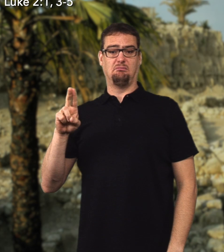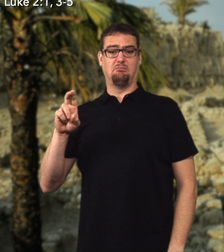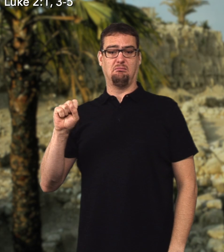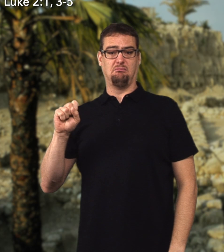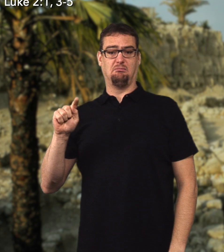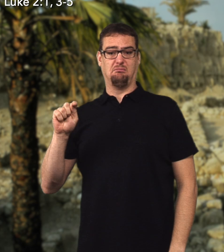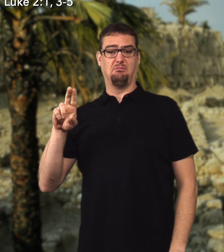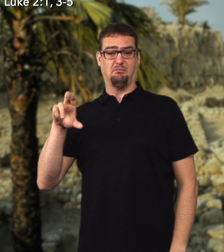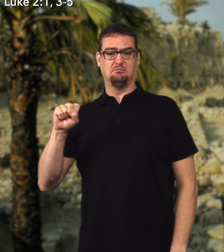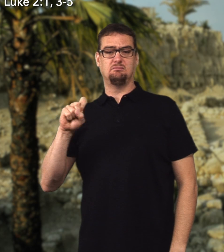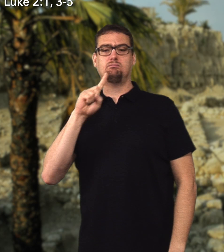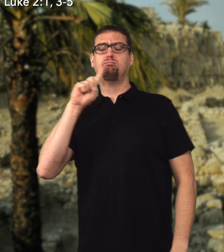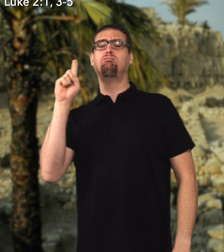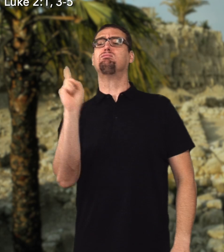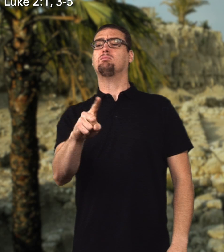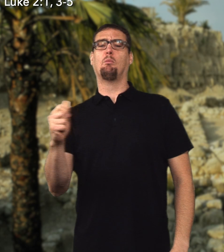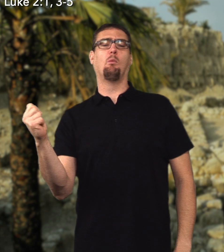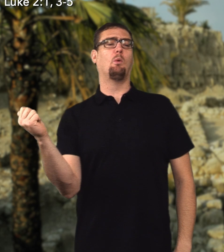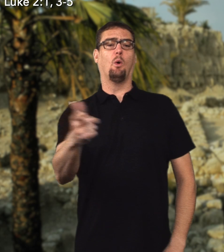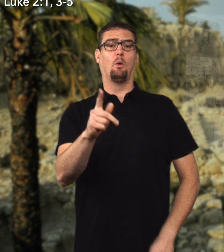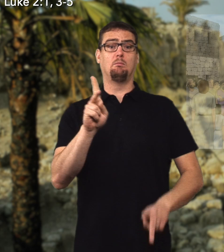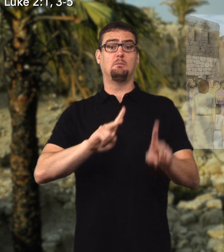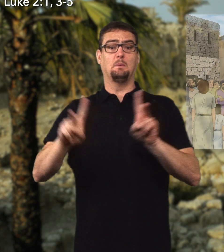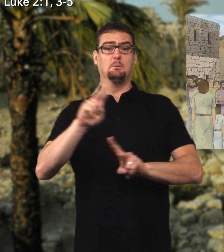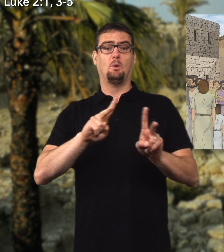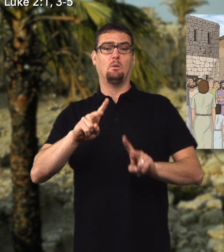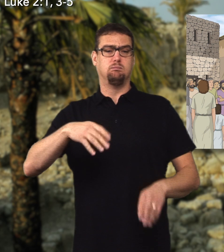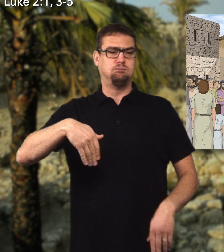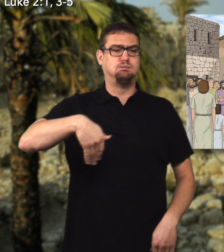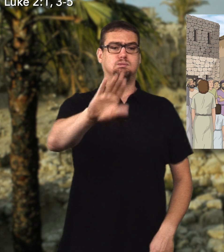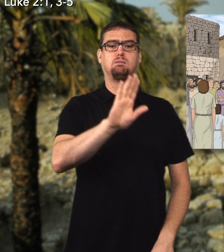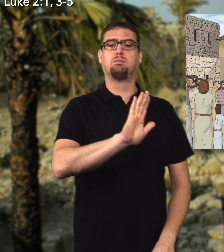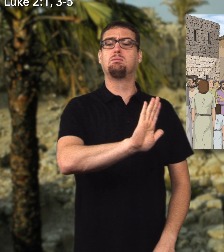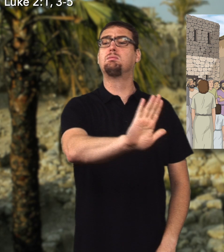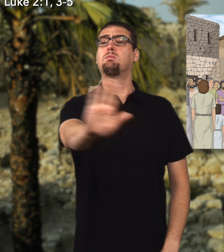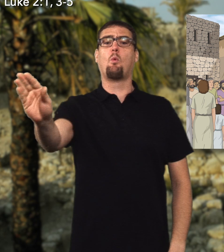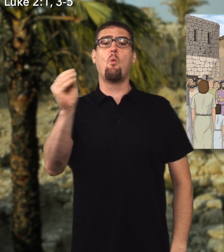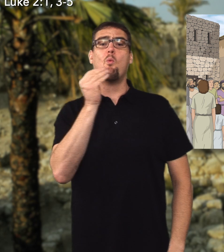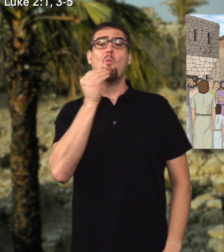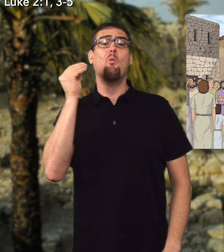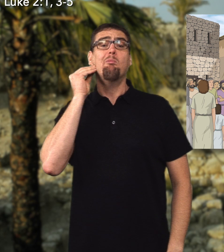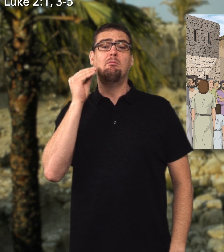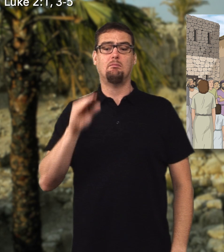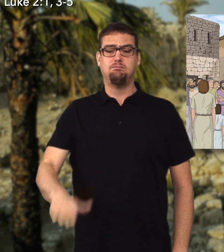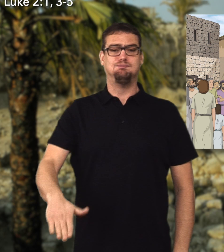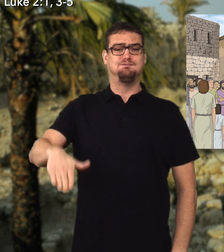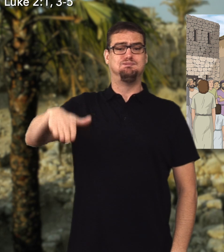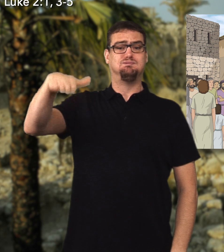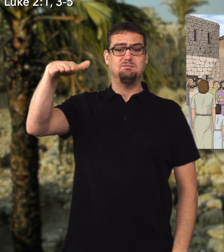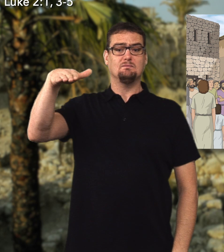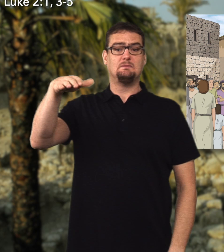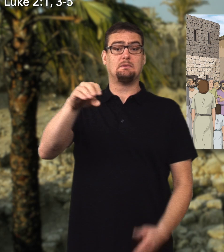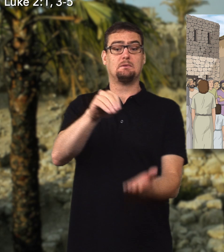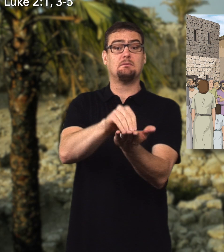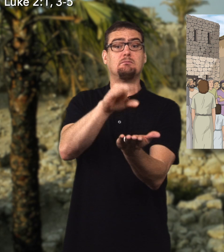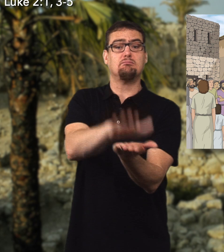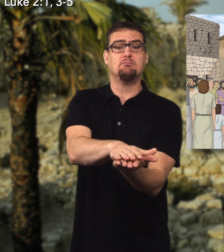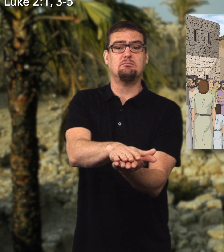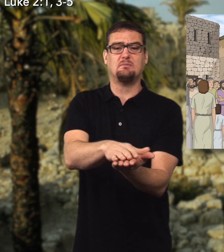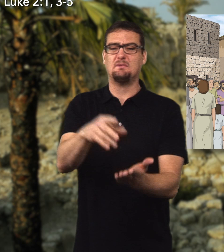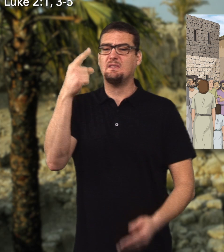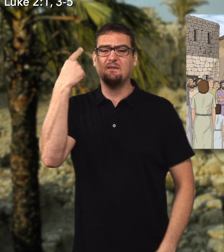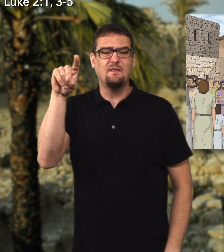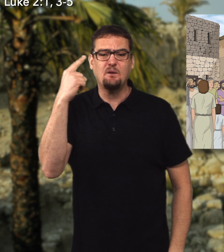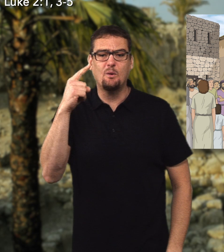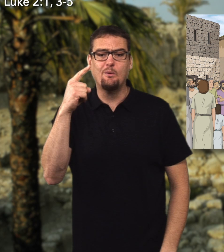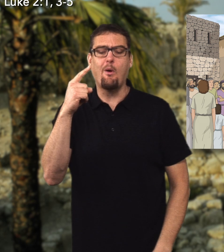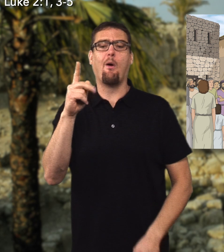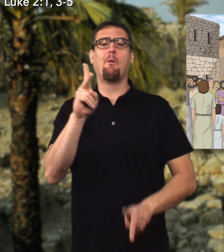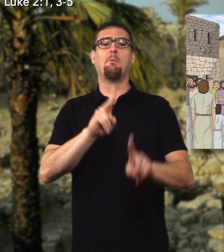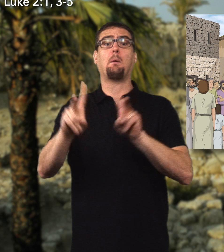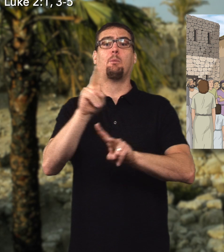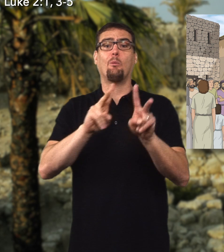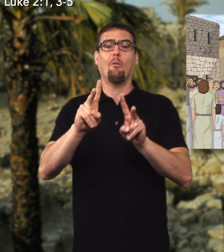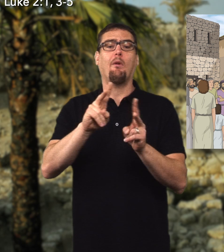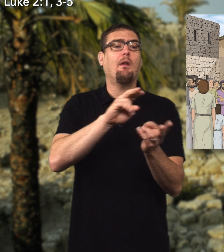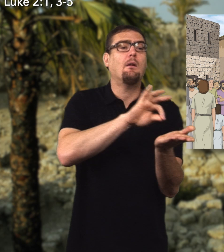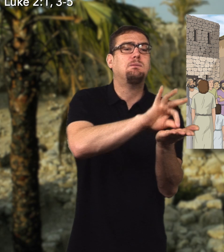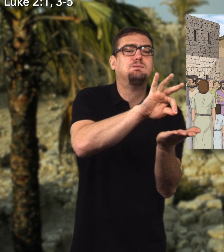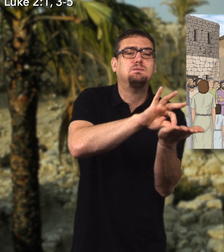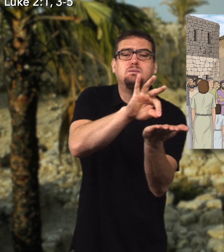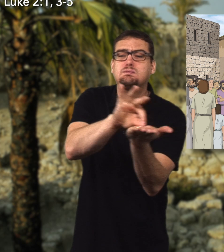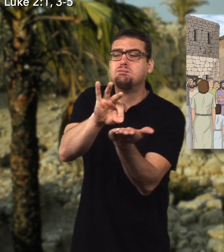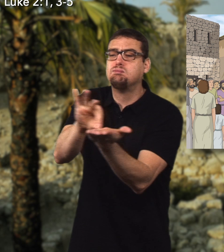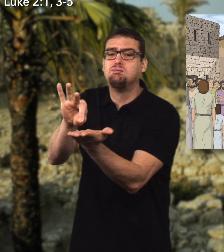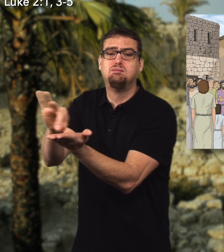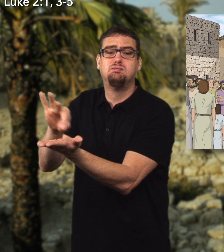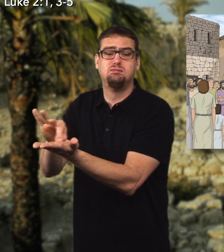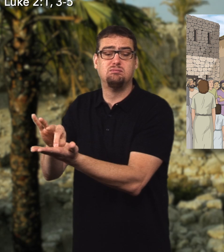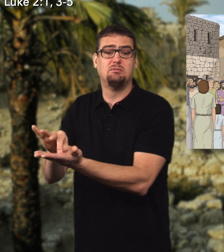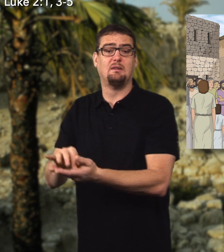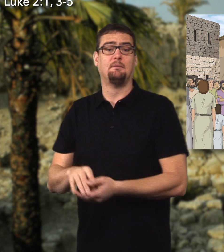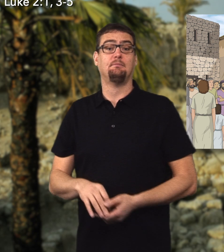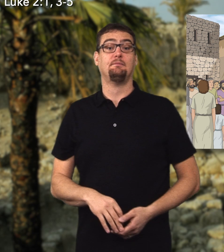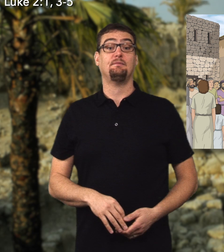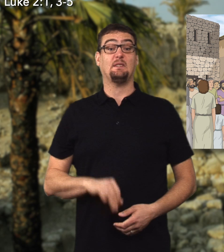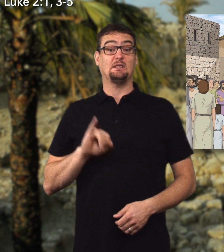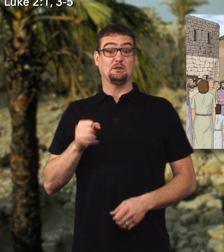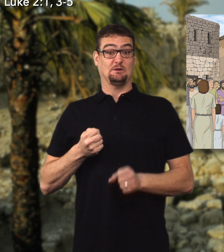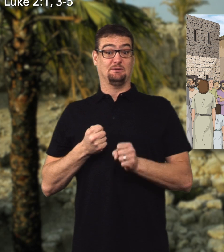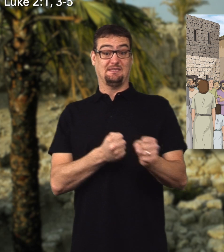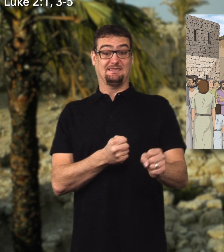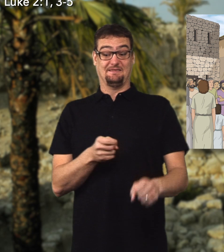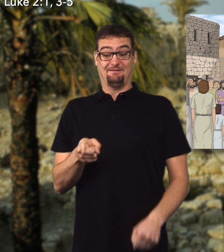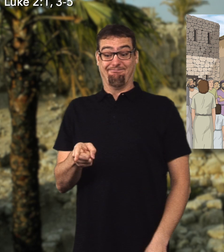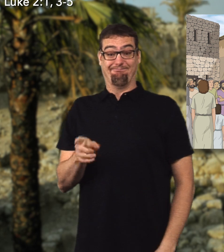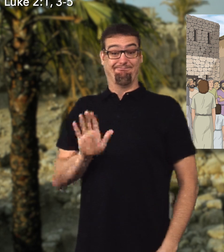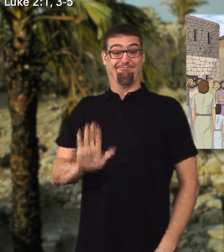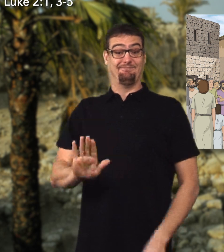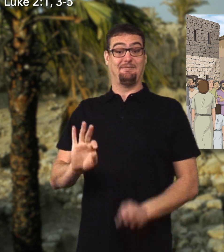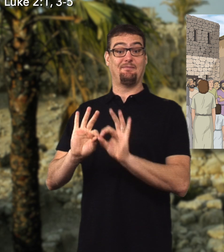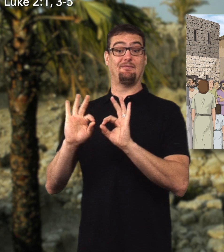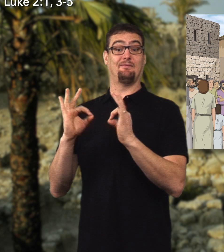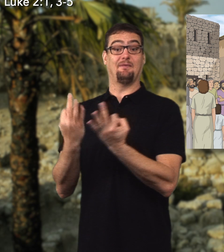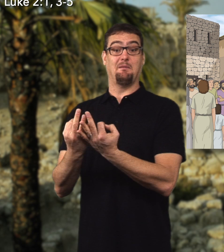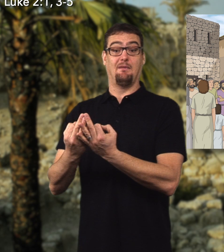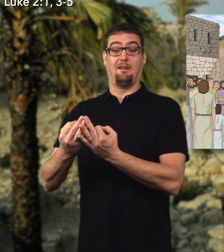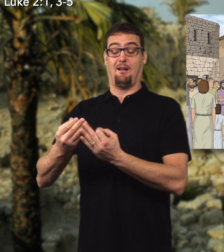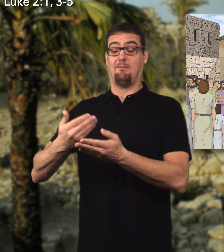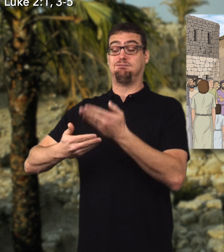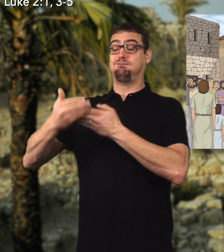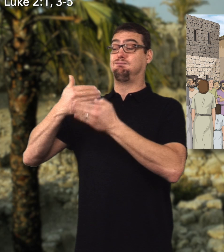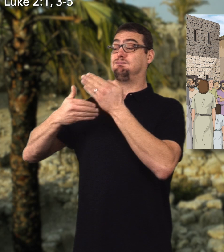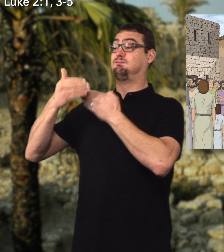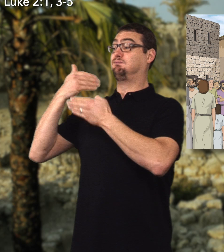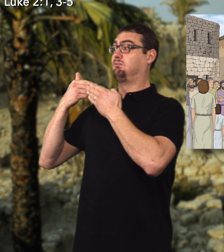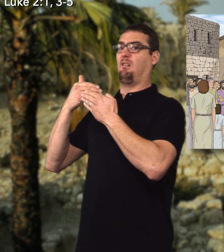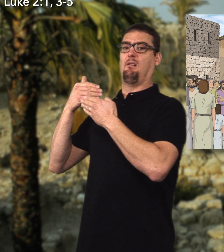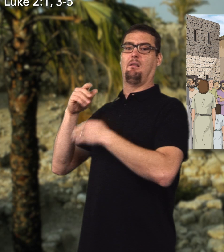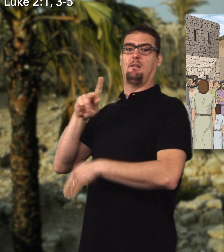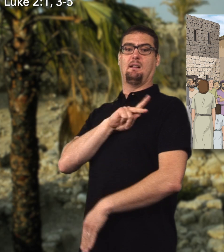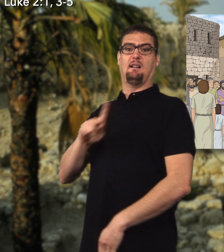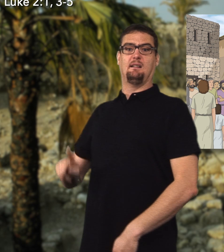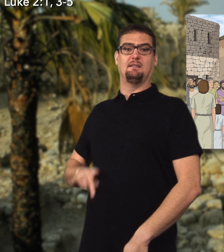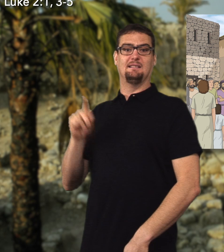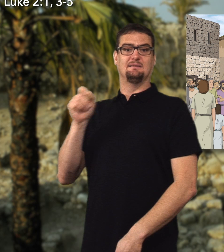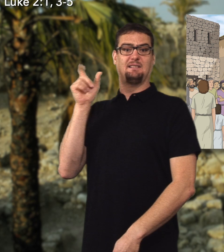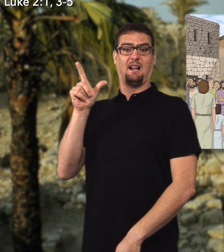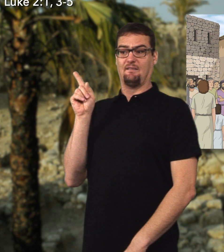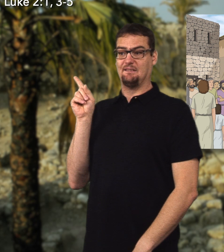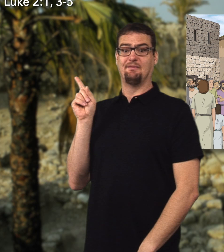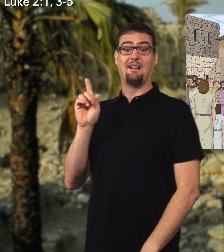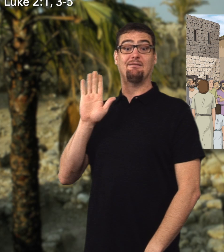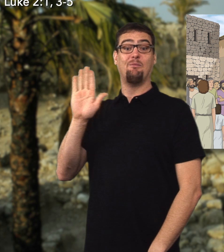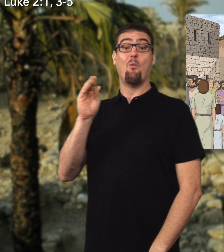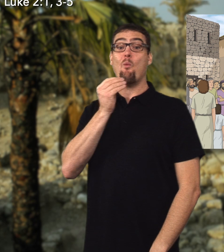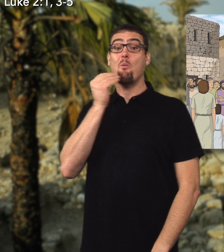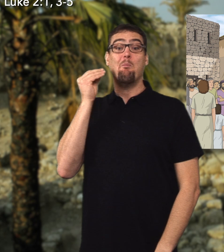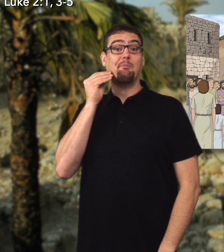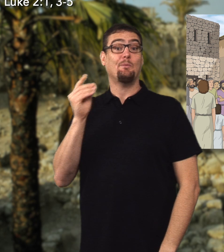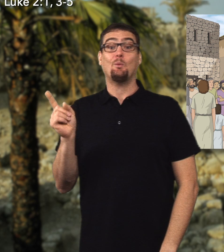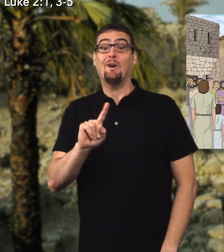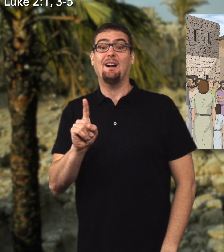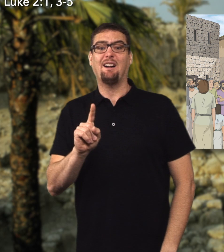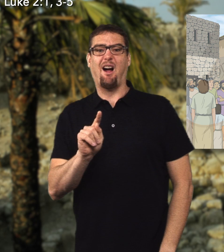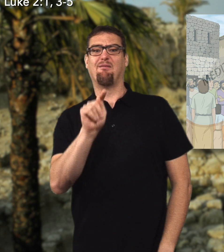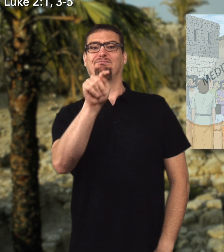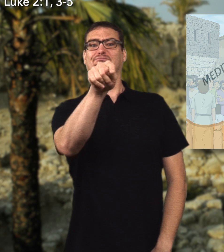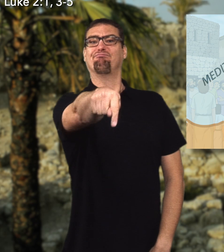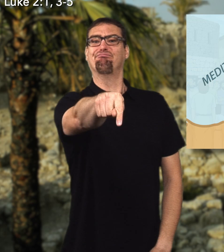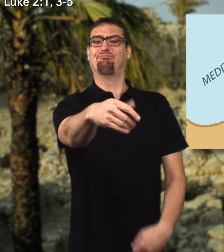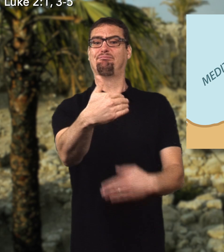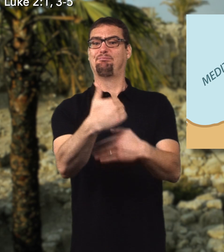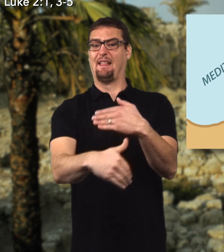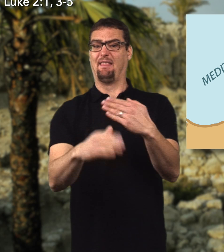And everyone went to his own town to register.